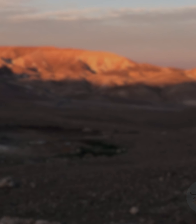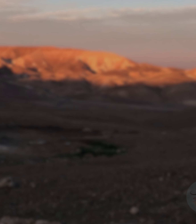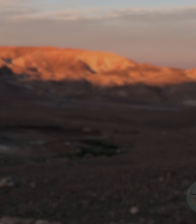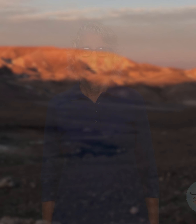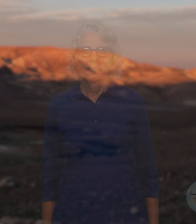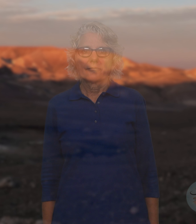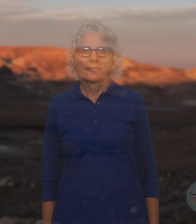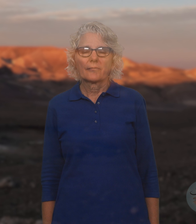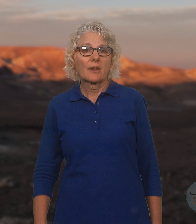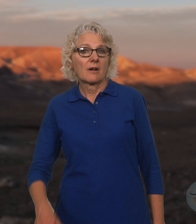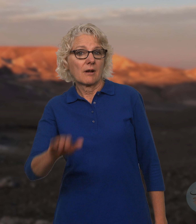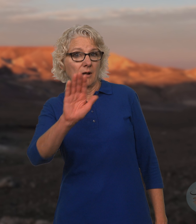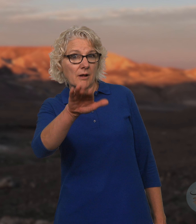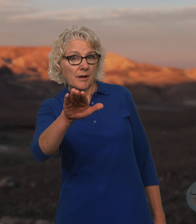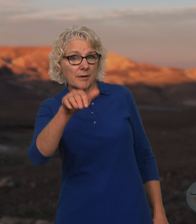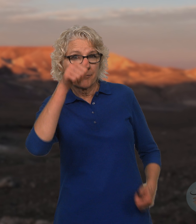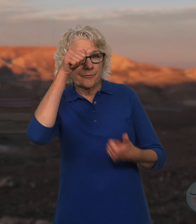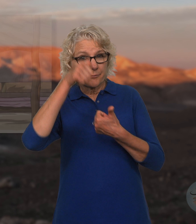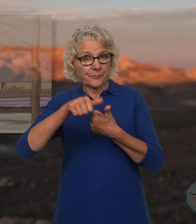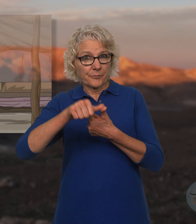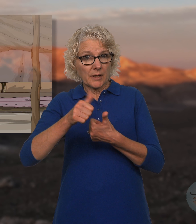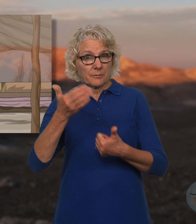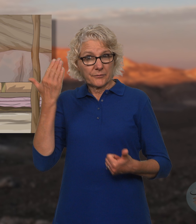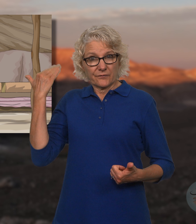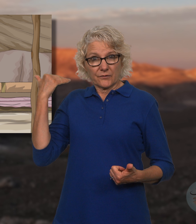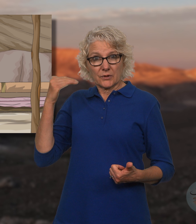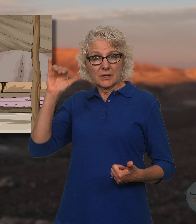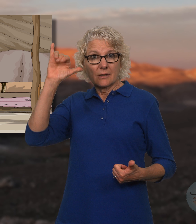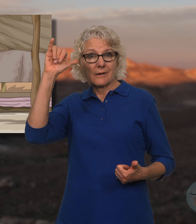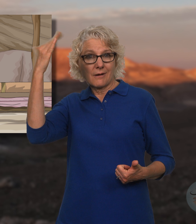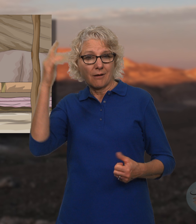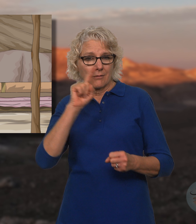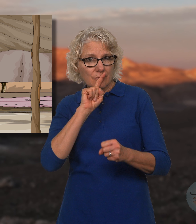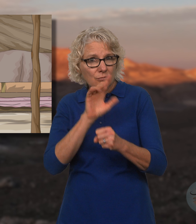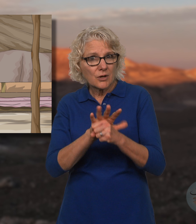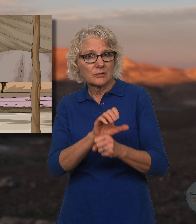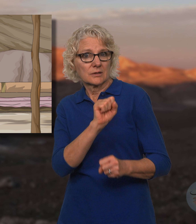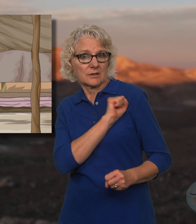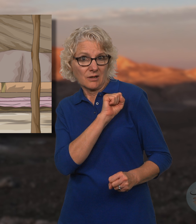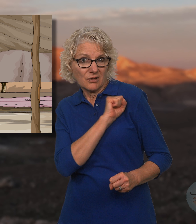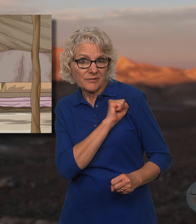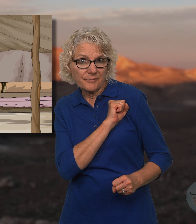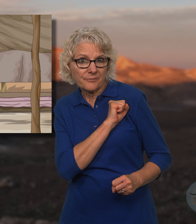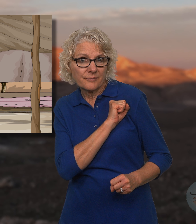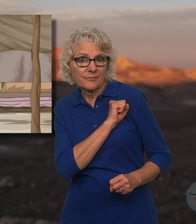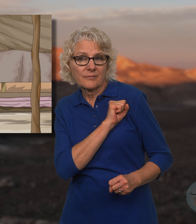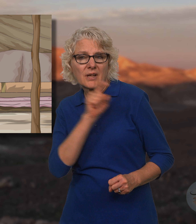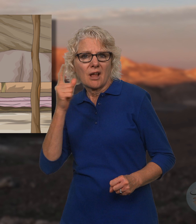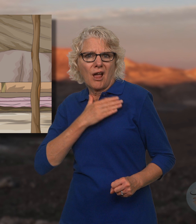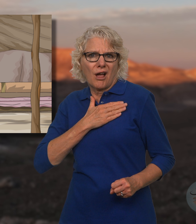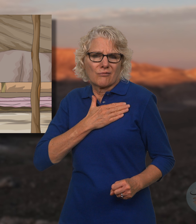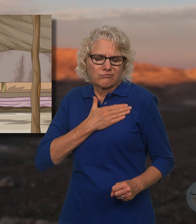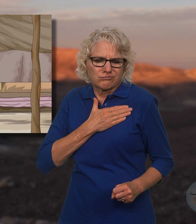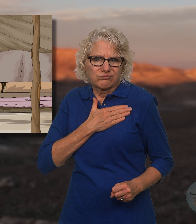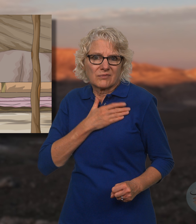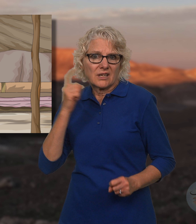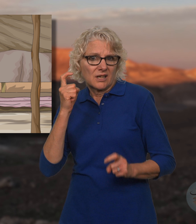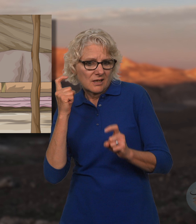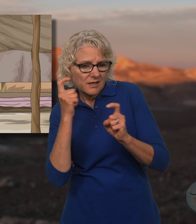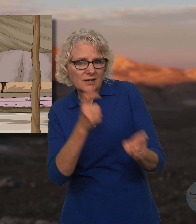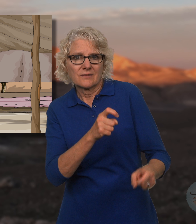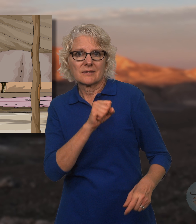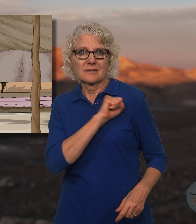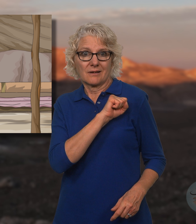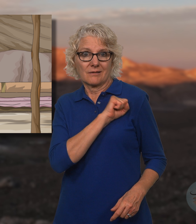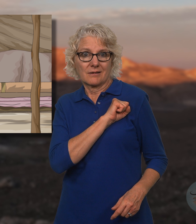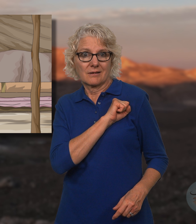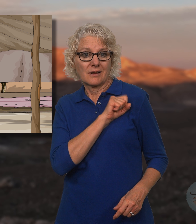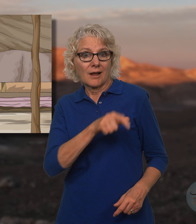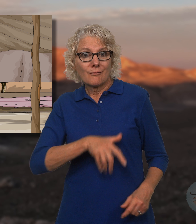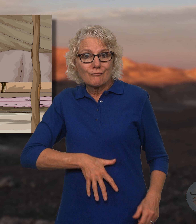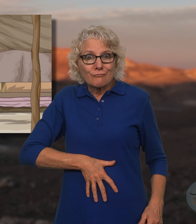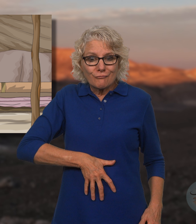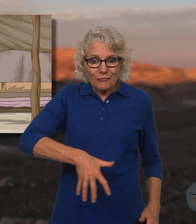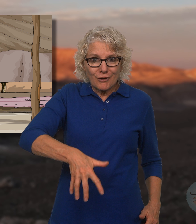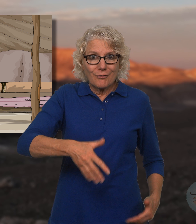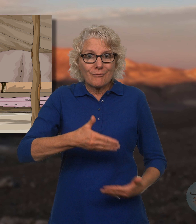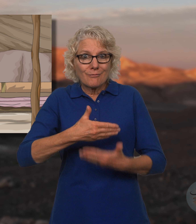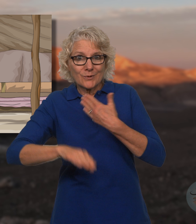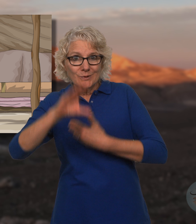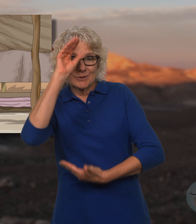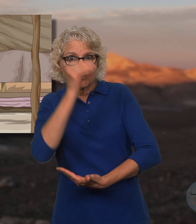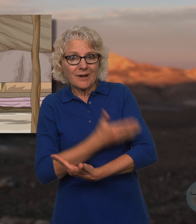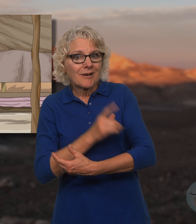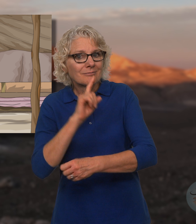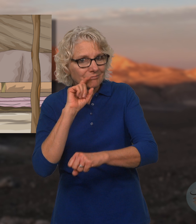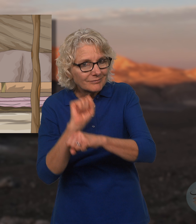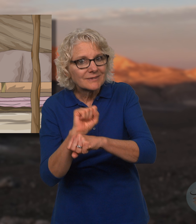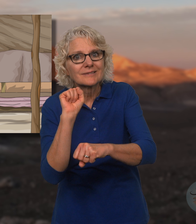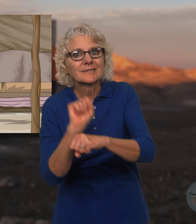Now the LORD attended to Sarah as He had said, and the LORD did for Sarah what He had promised.